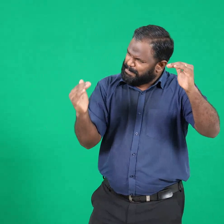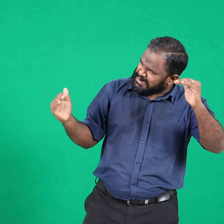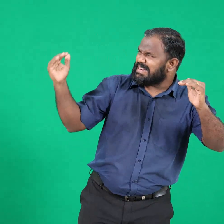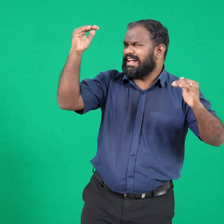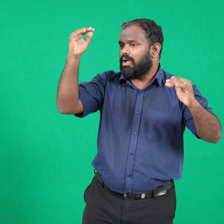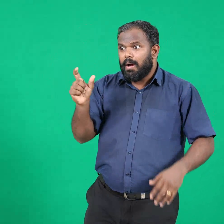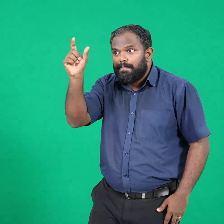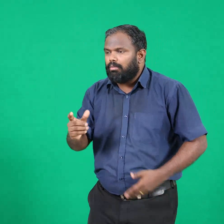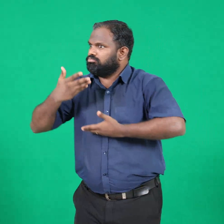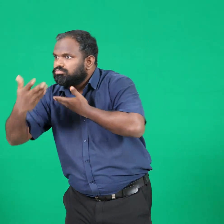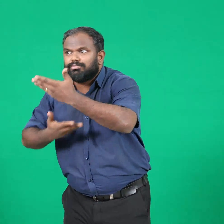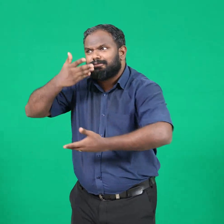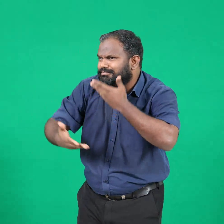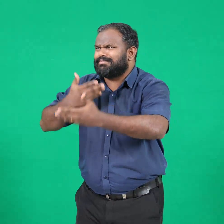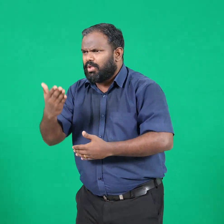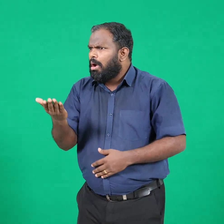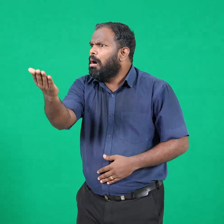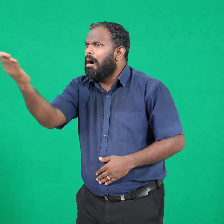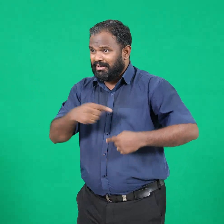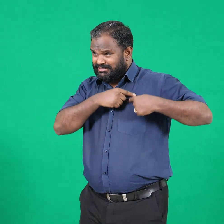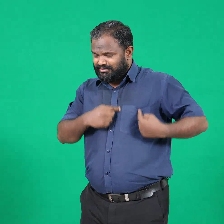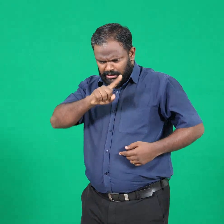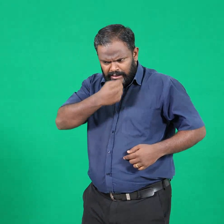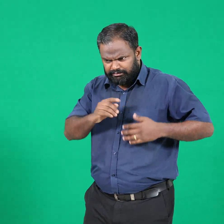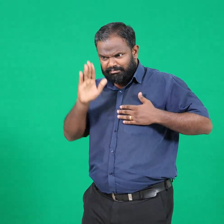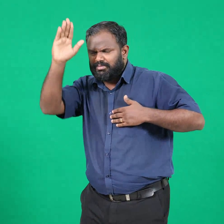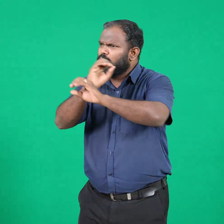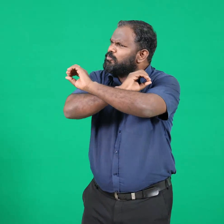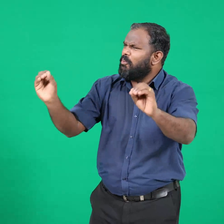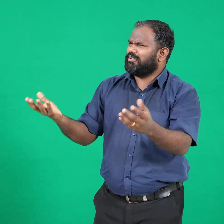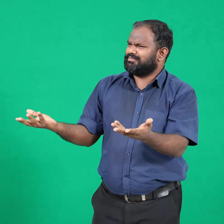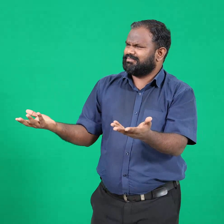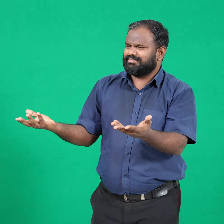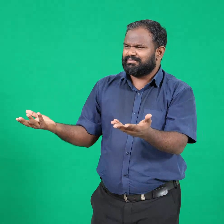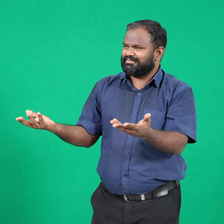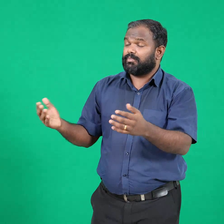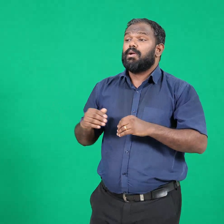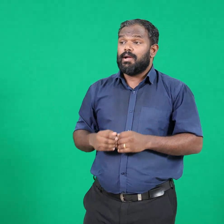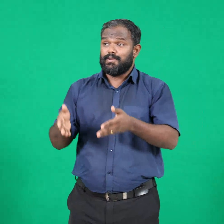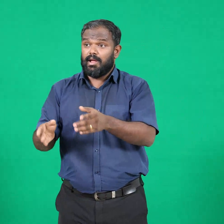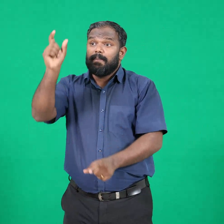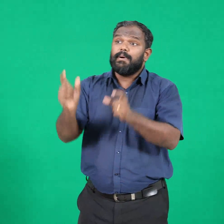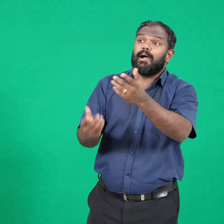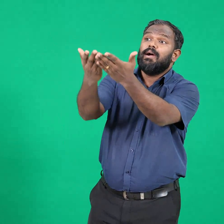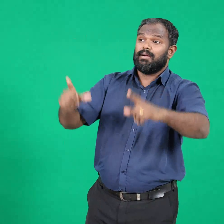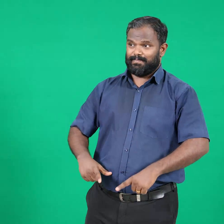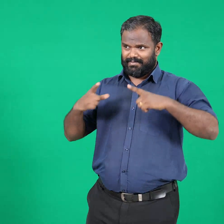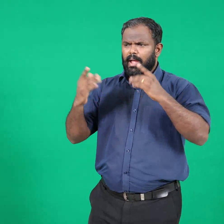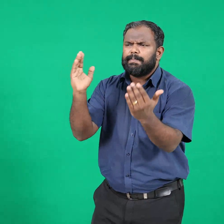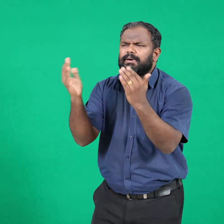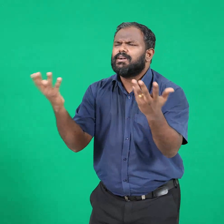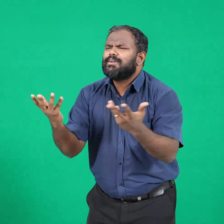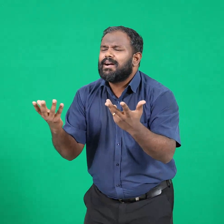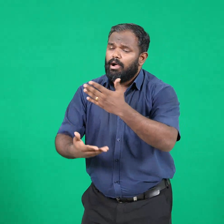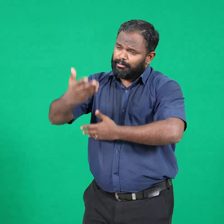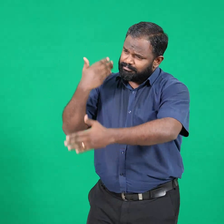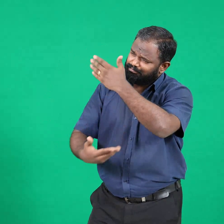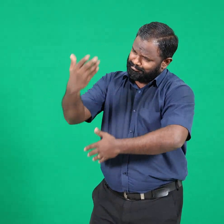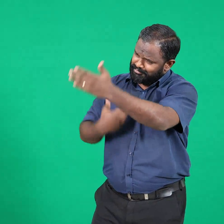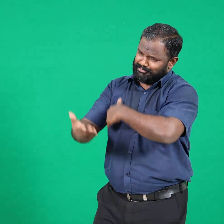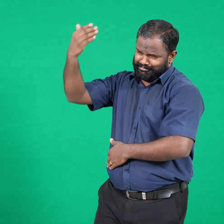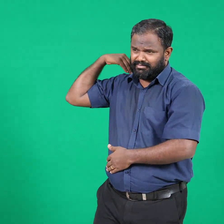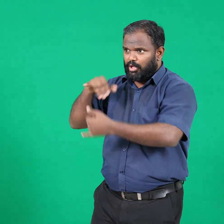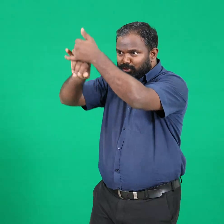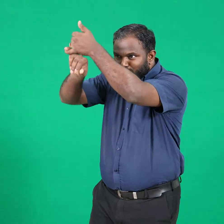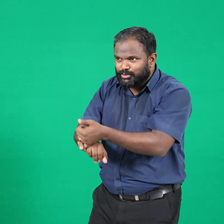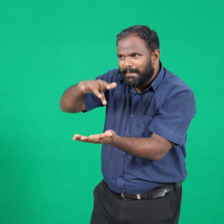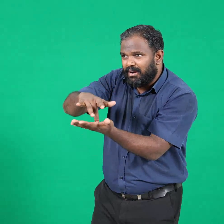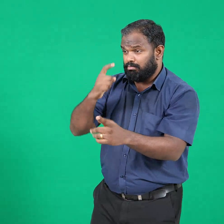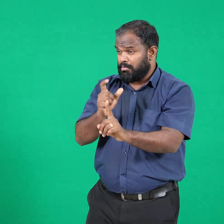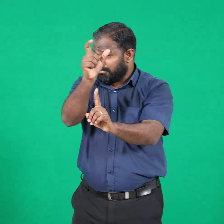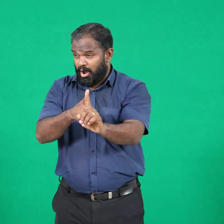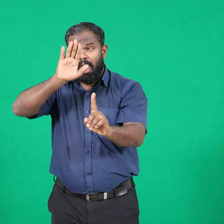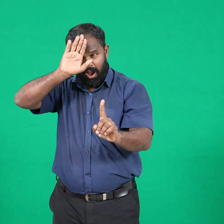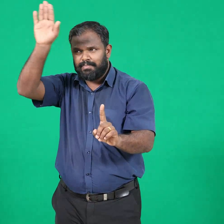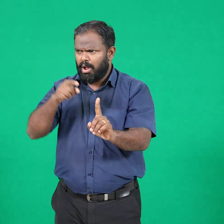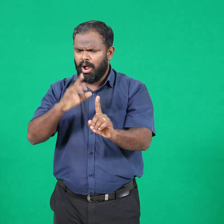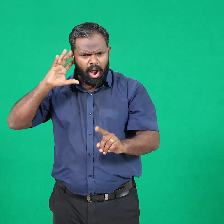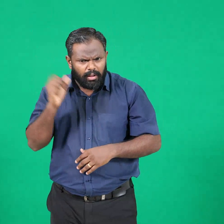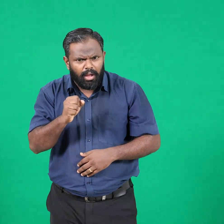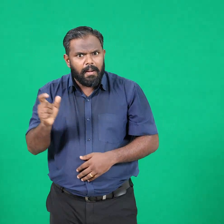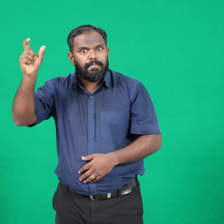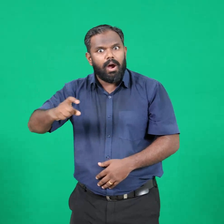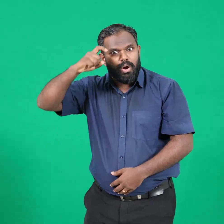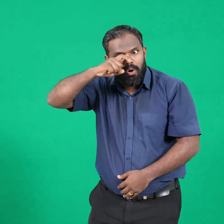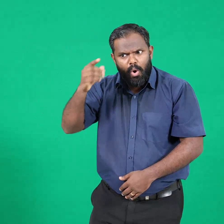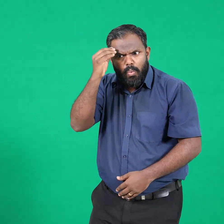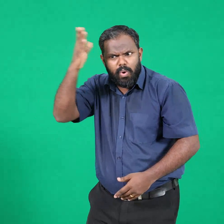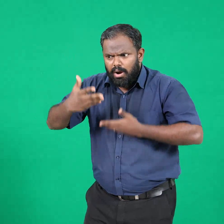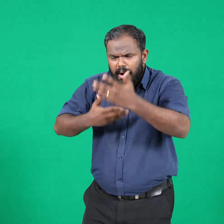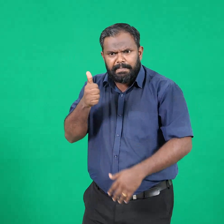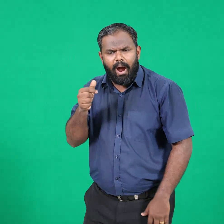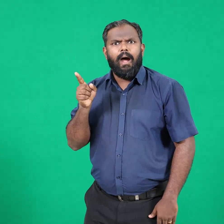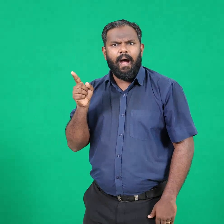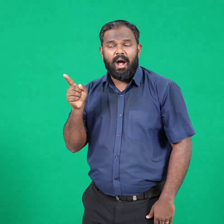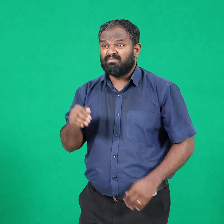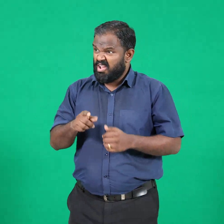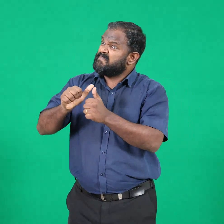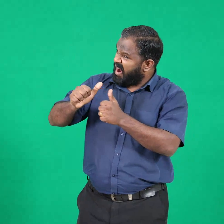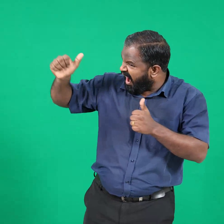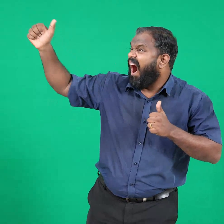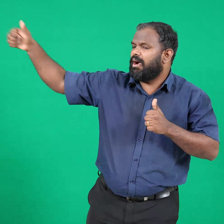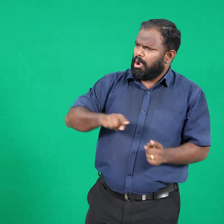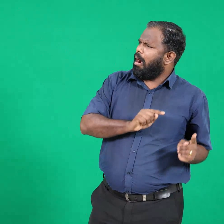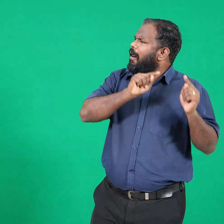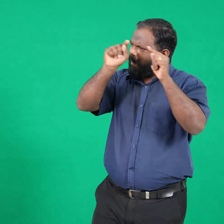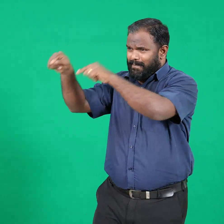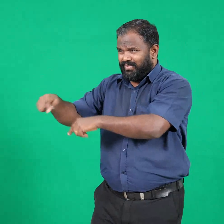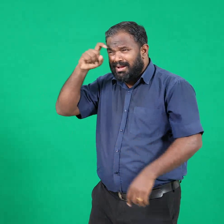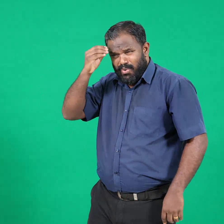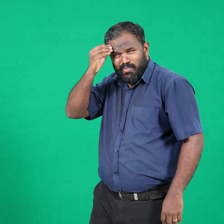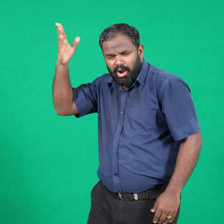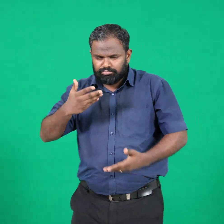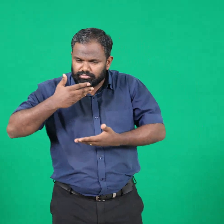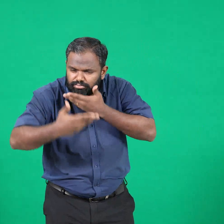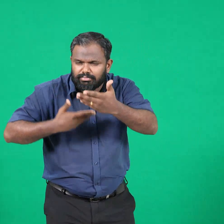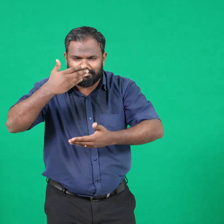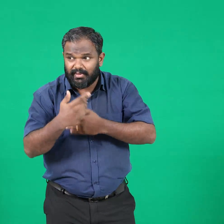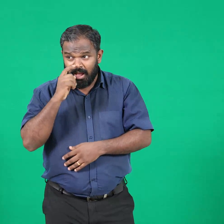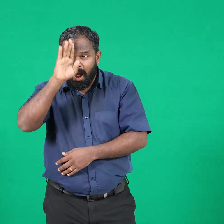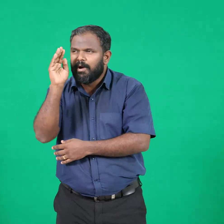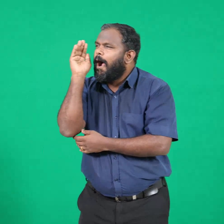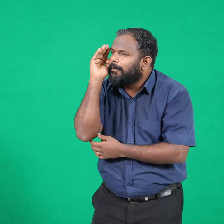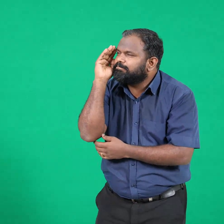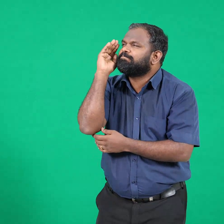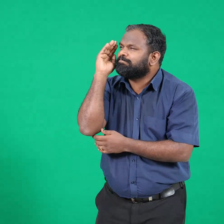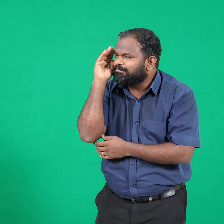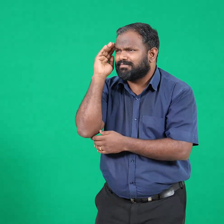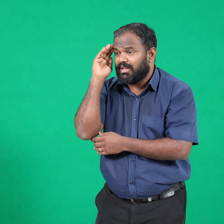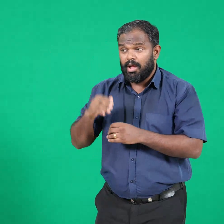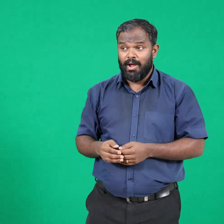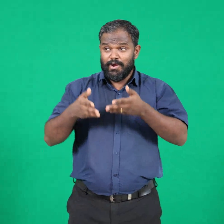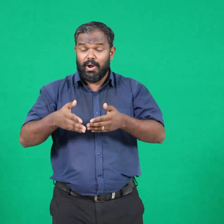The Queen of the South will rise at the judgment with this generation and condemn it;